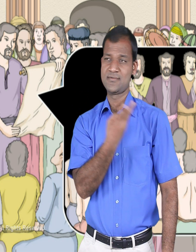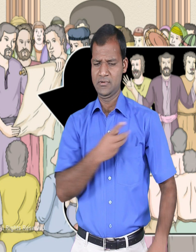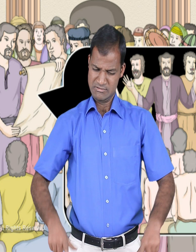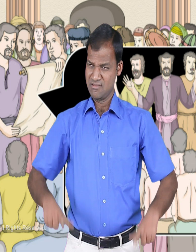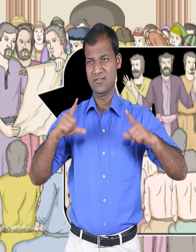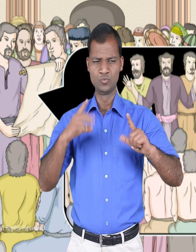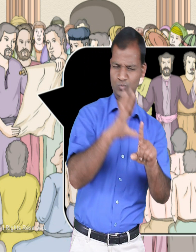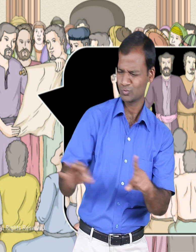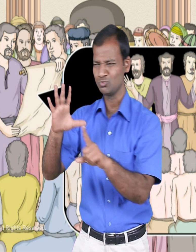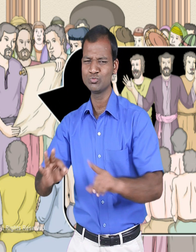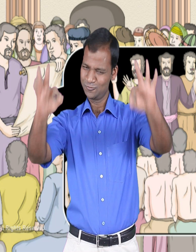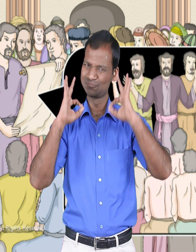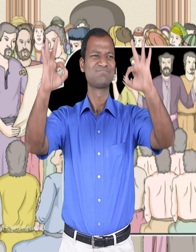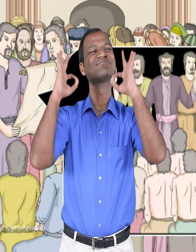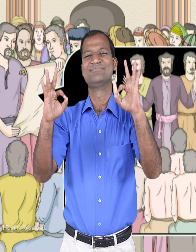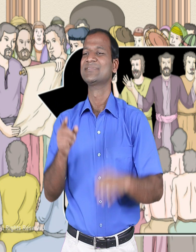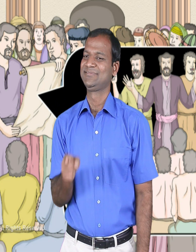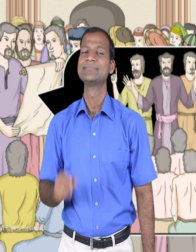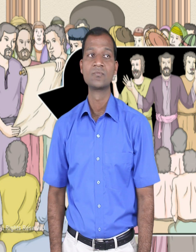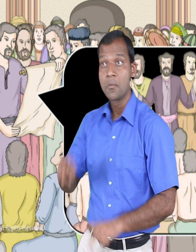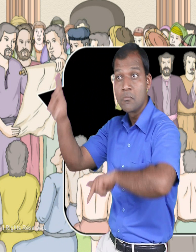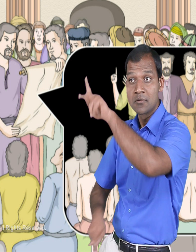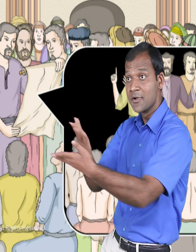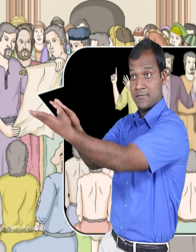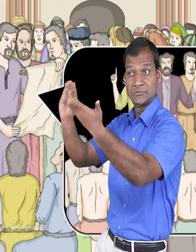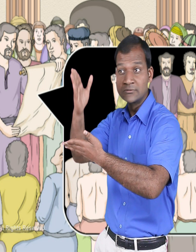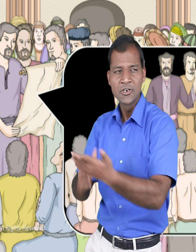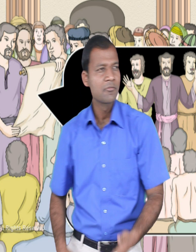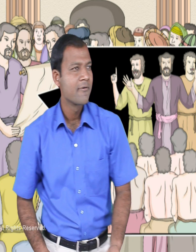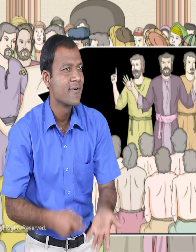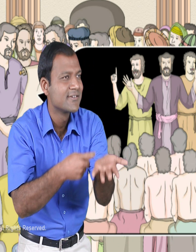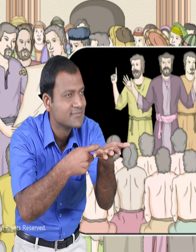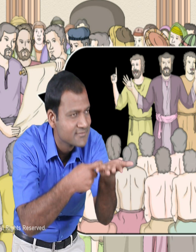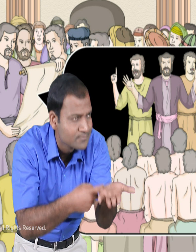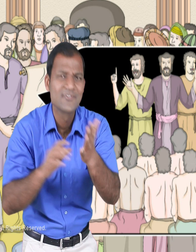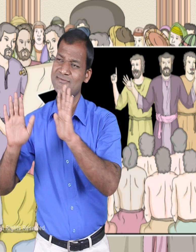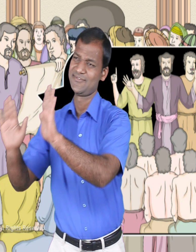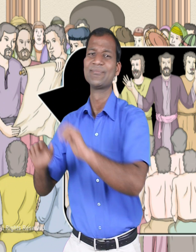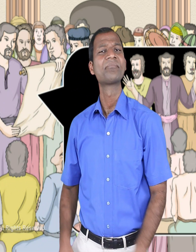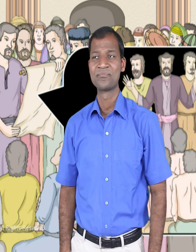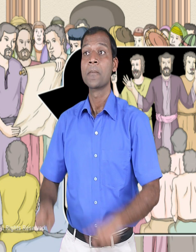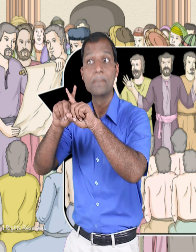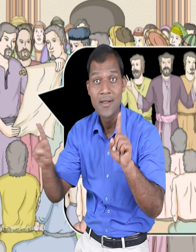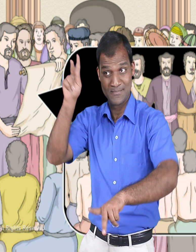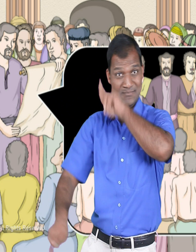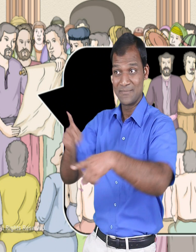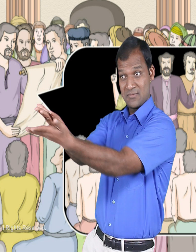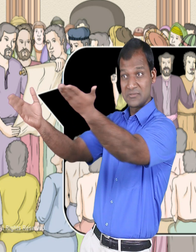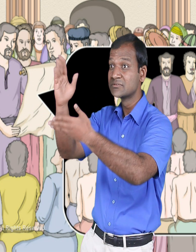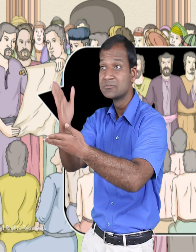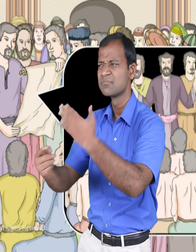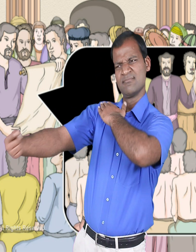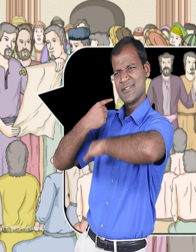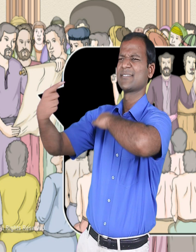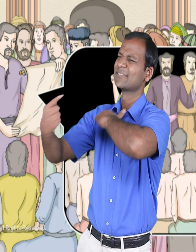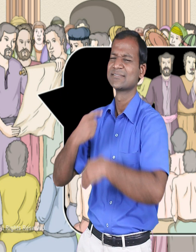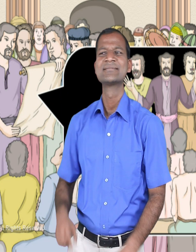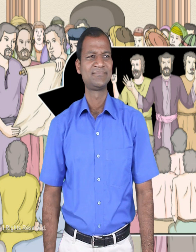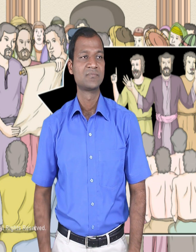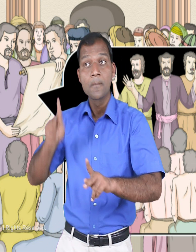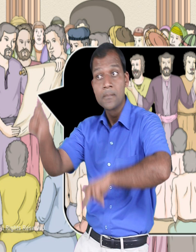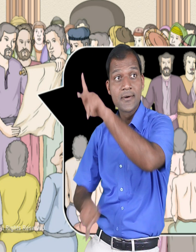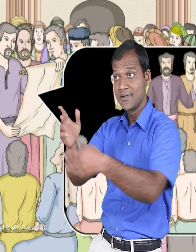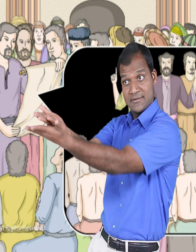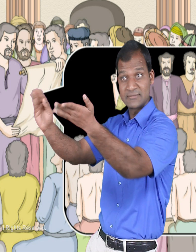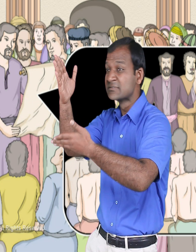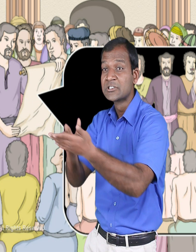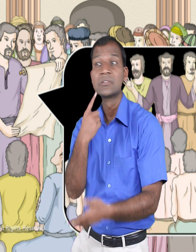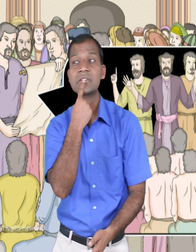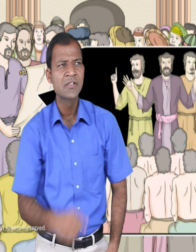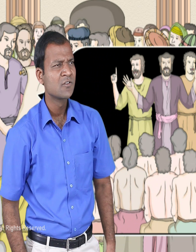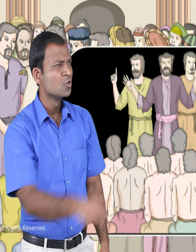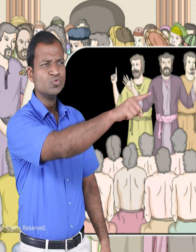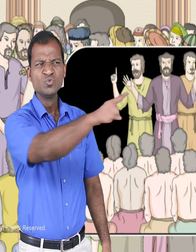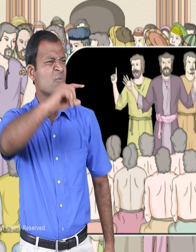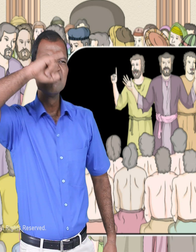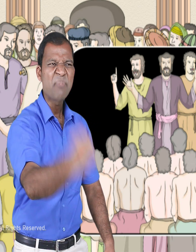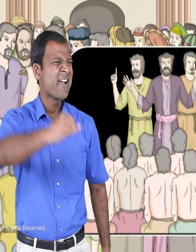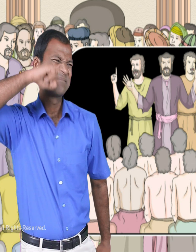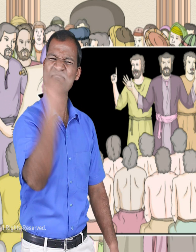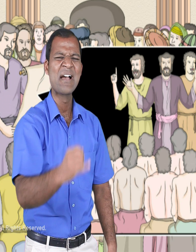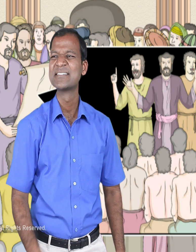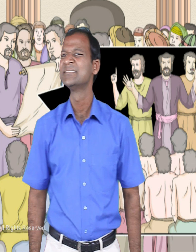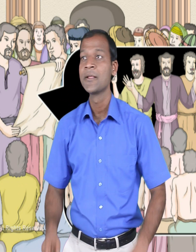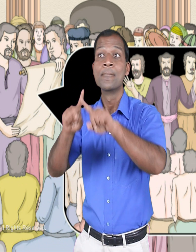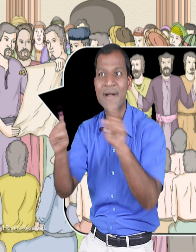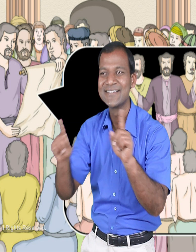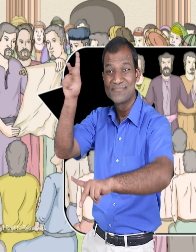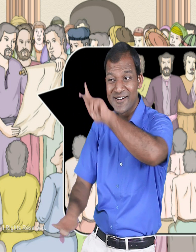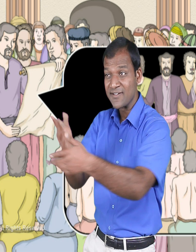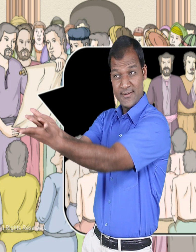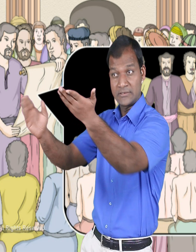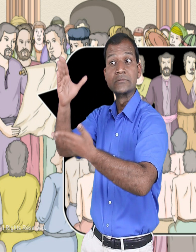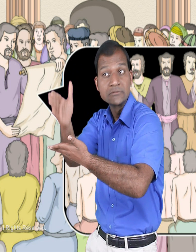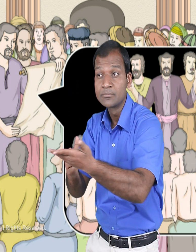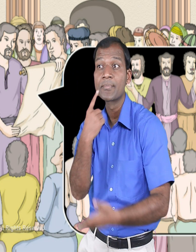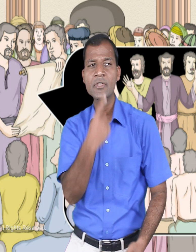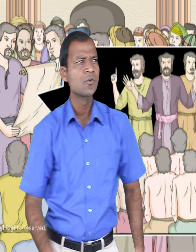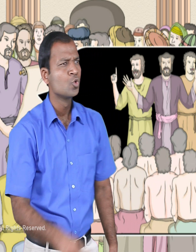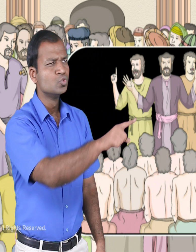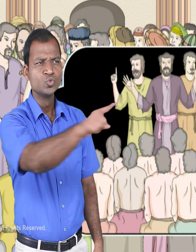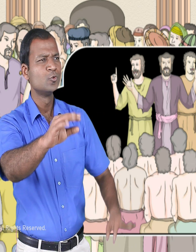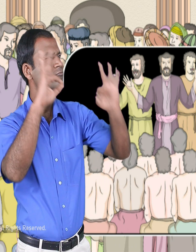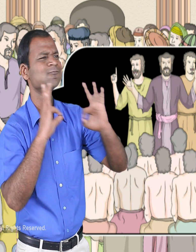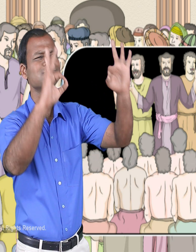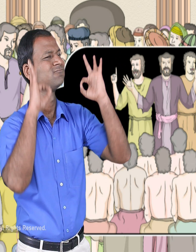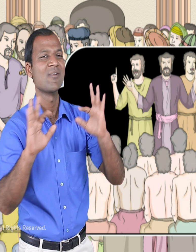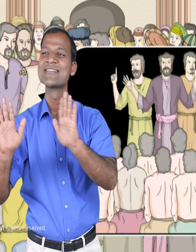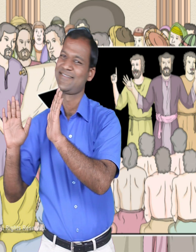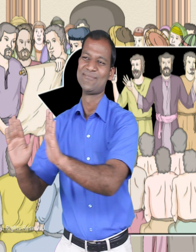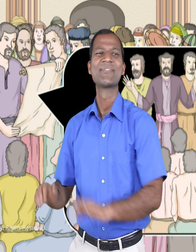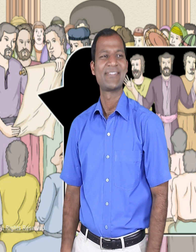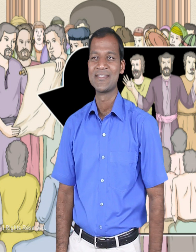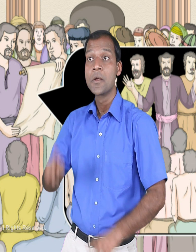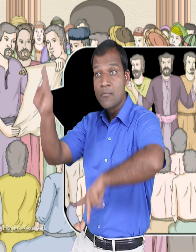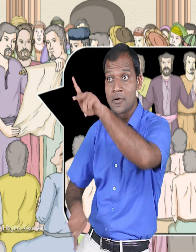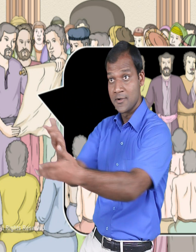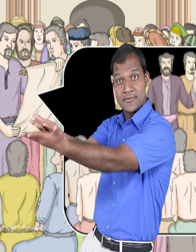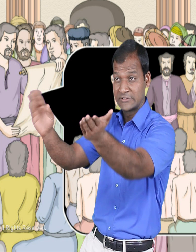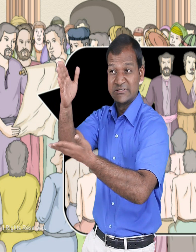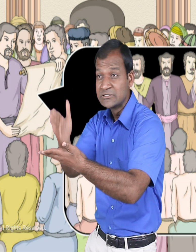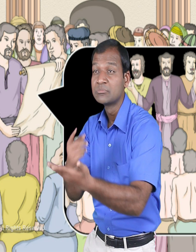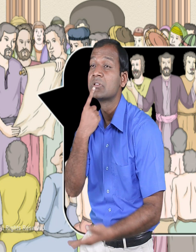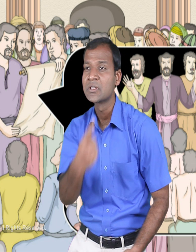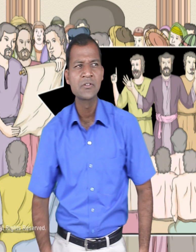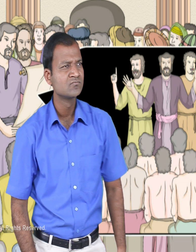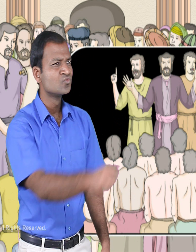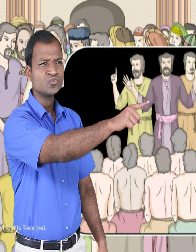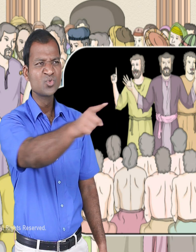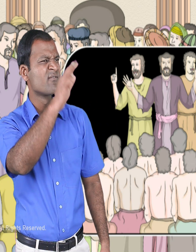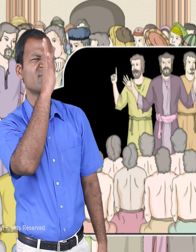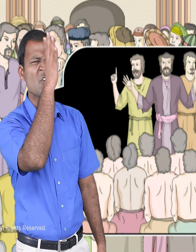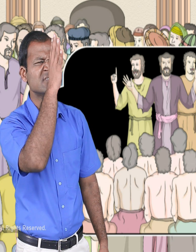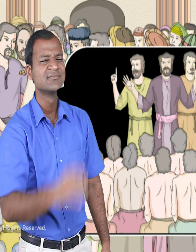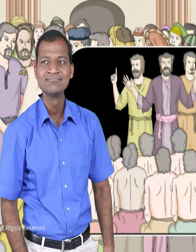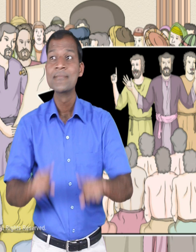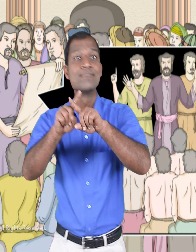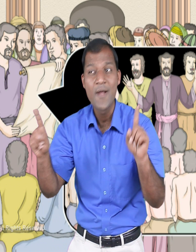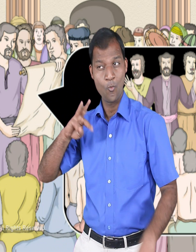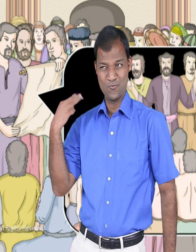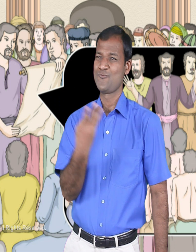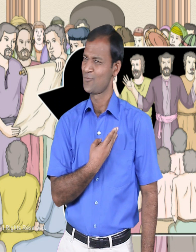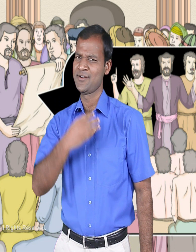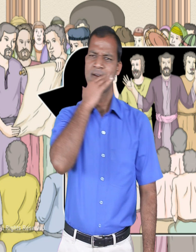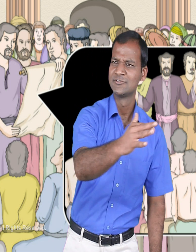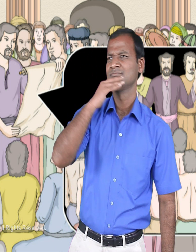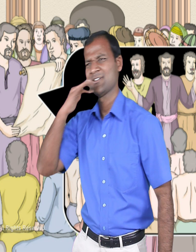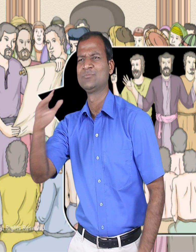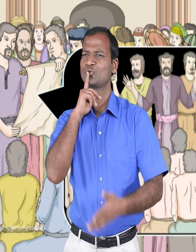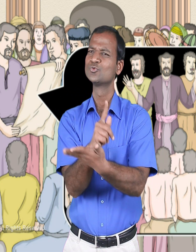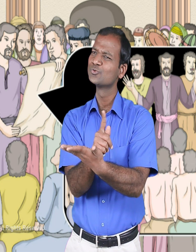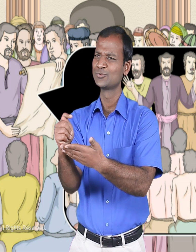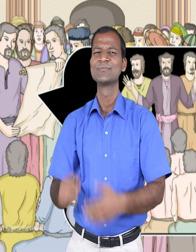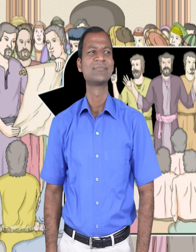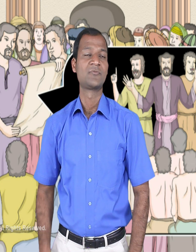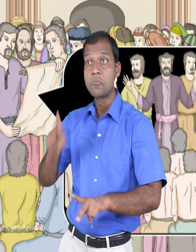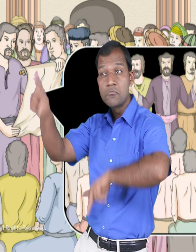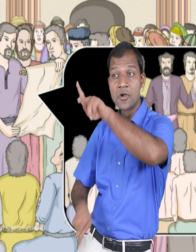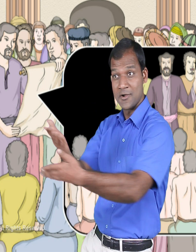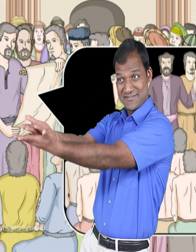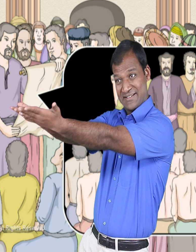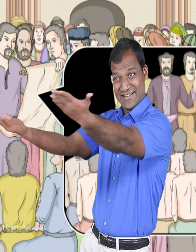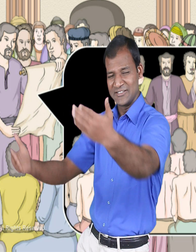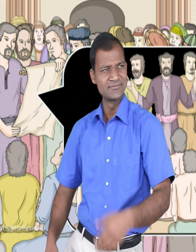with the weapons of righteousness in the right hand and in the left;